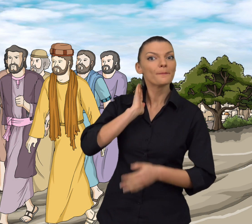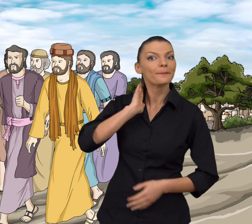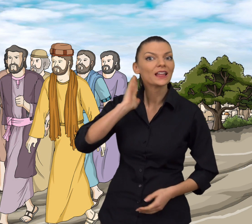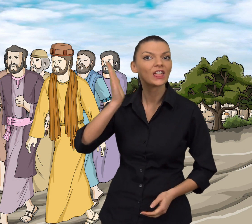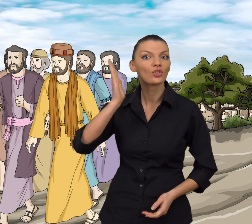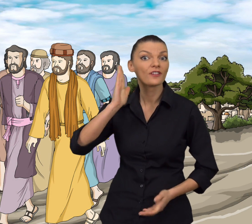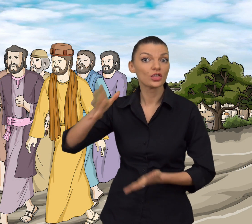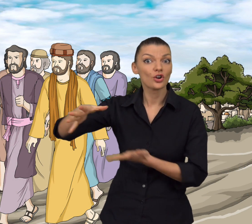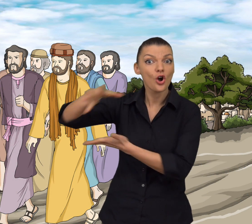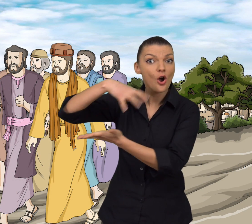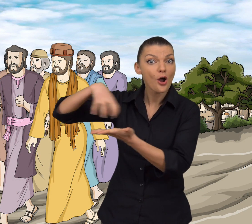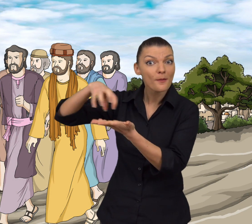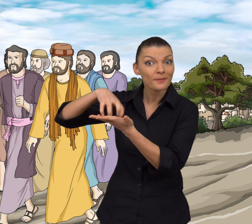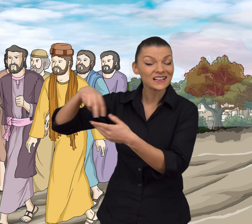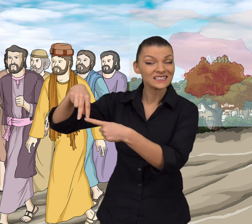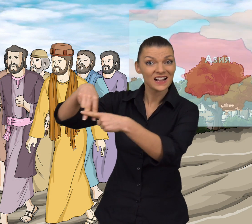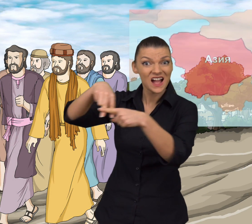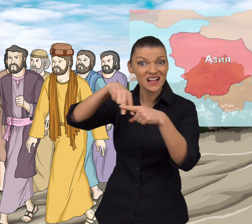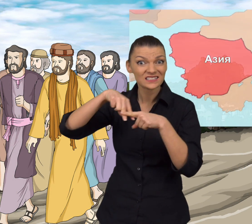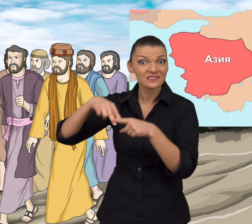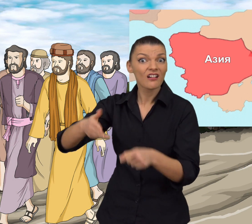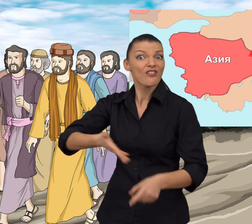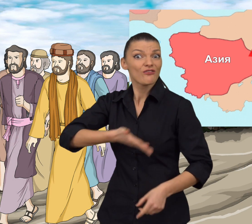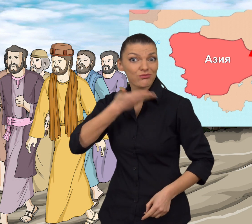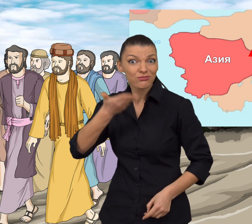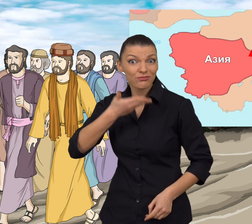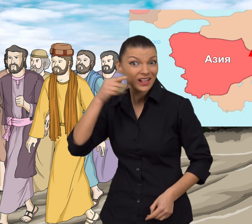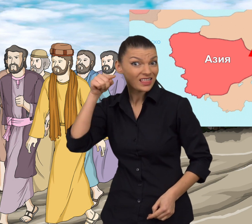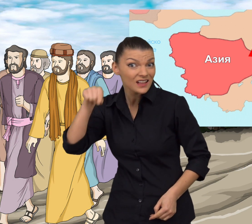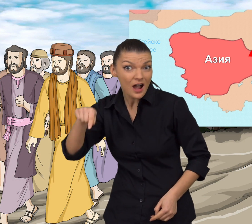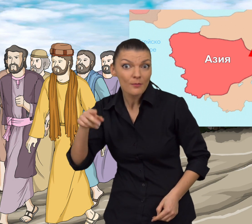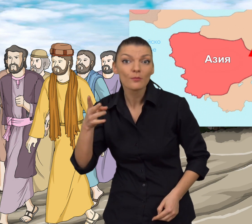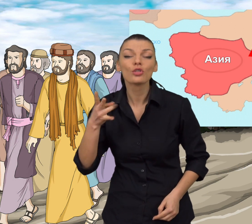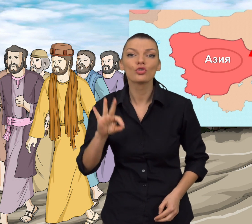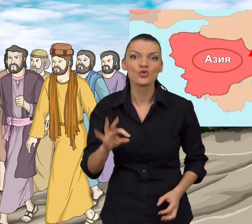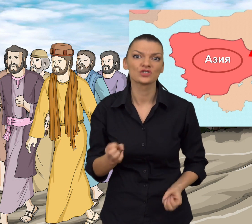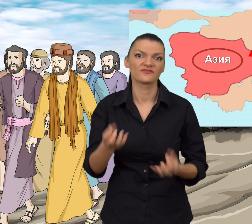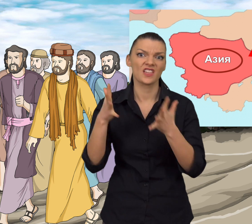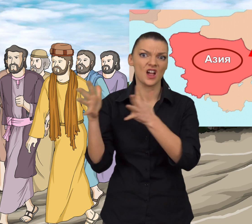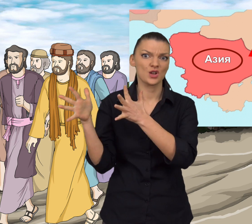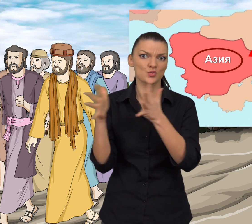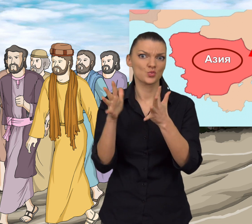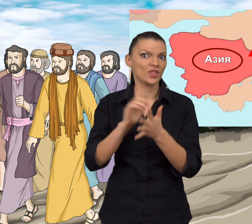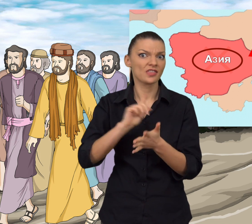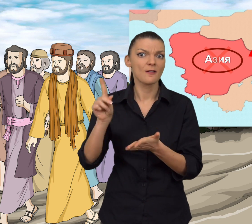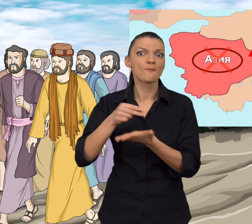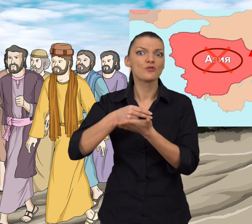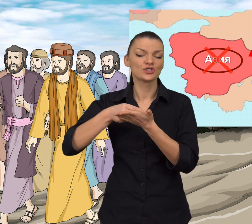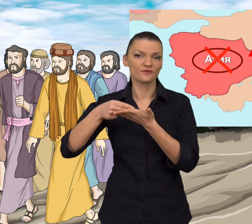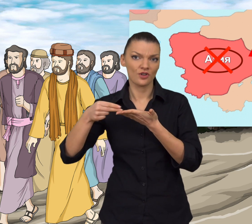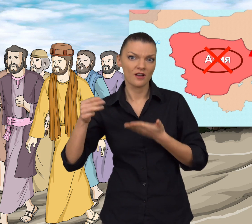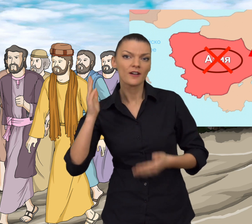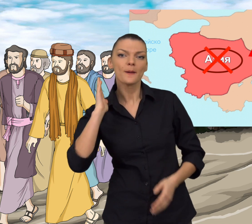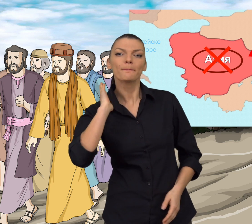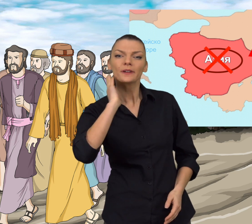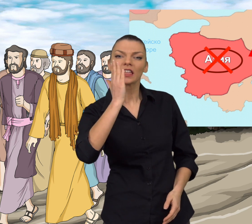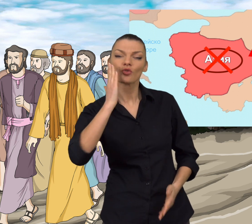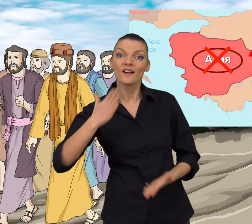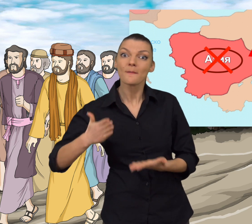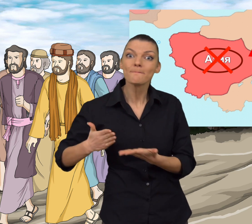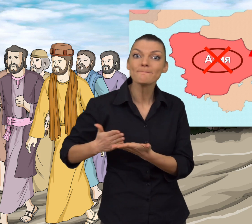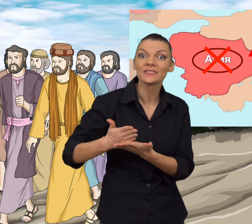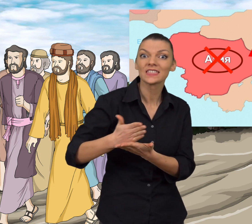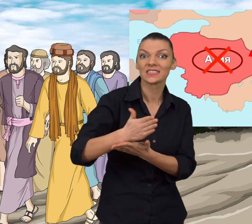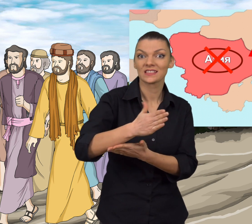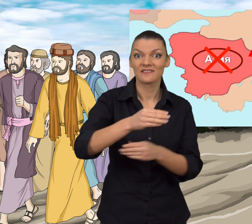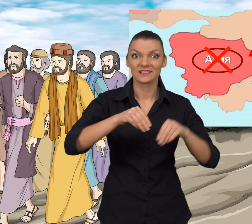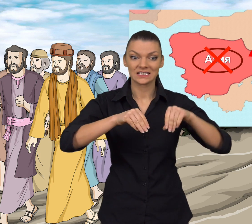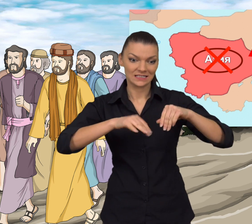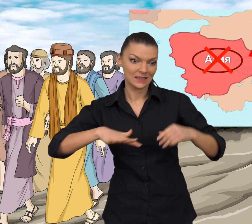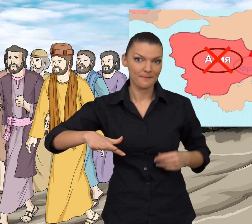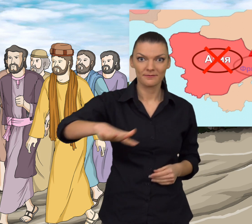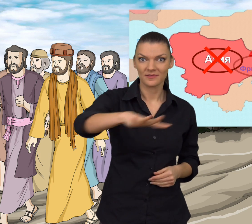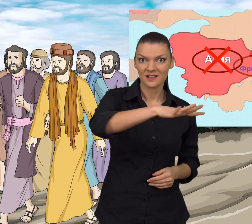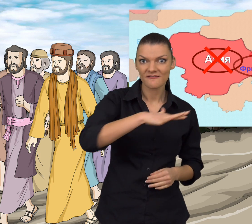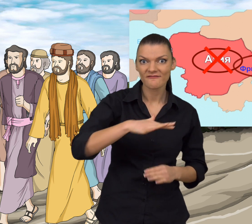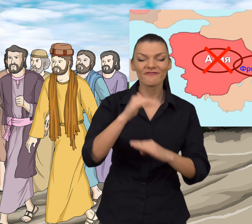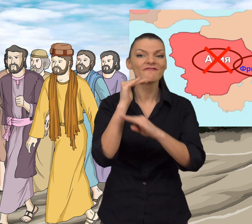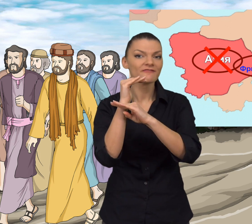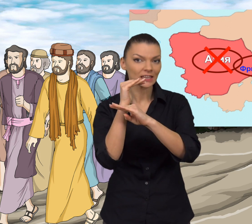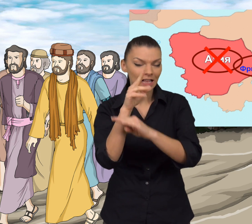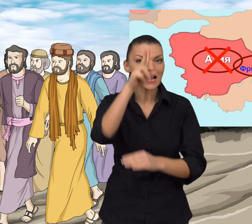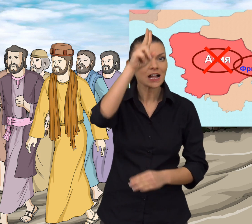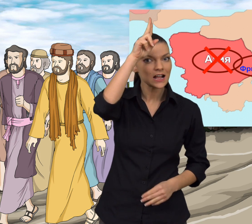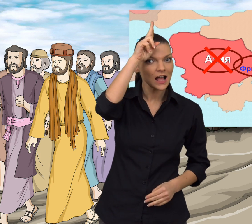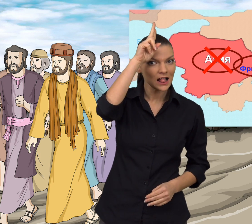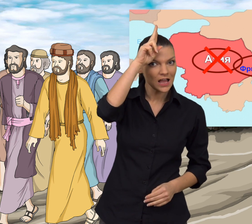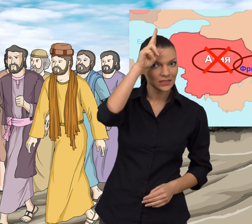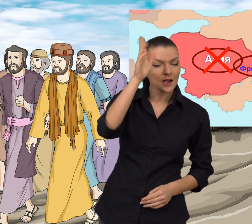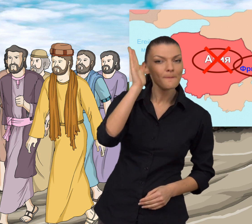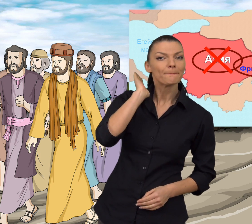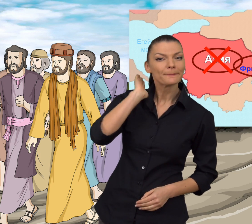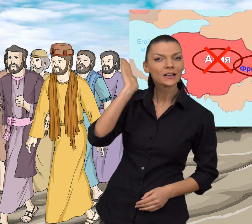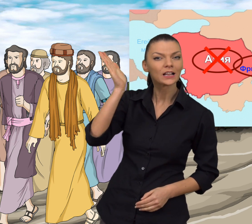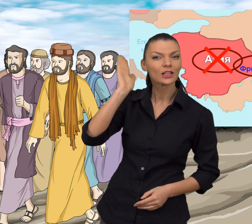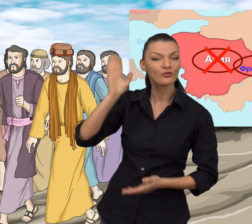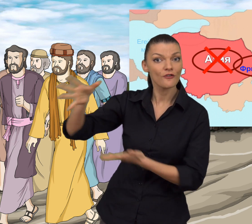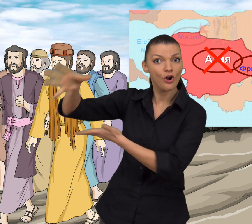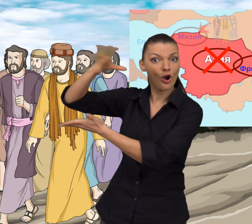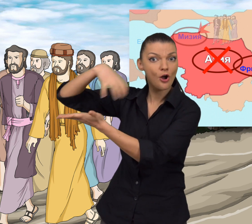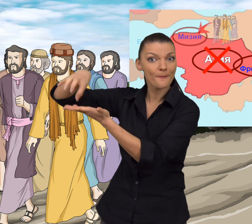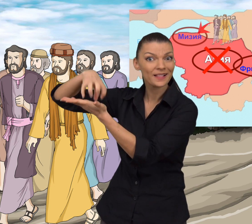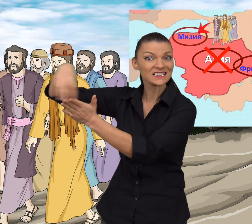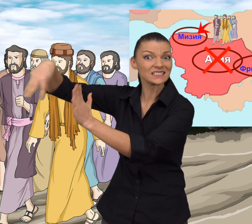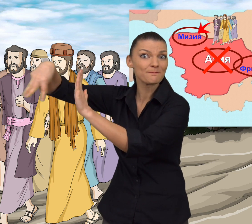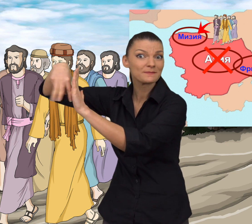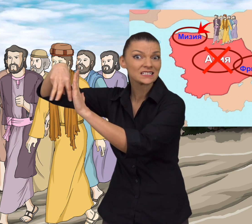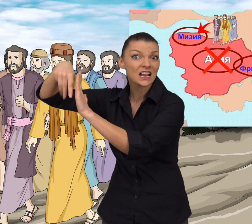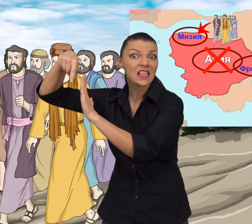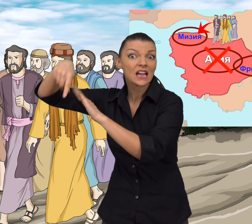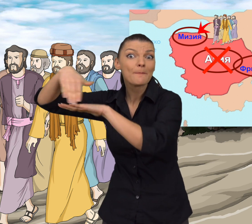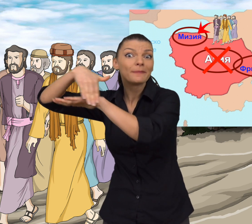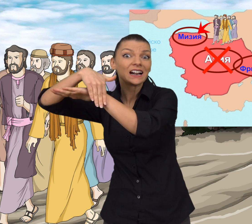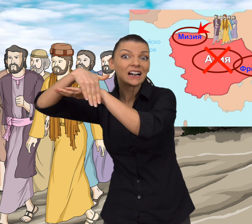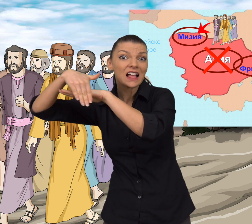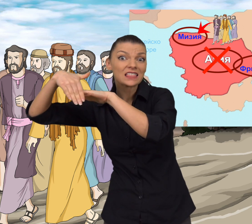After the Holy Spirit had prevented them from speaking the word in the province of Asia, they traveled through the region of Phrygia and Galatia.